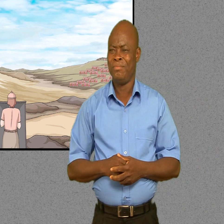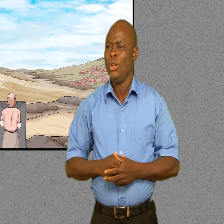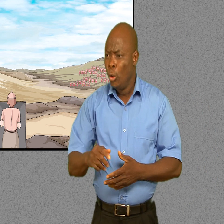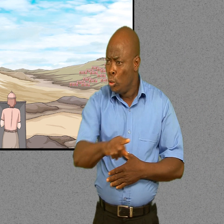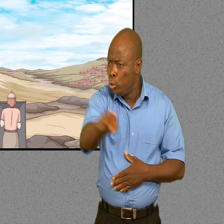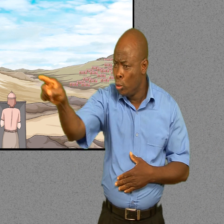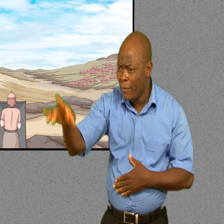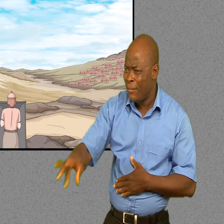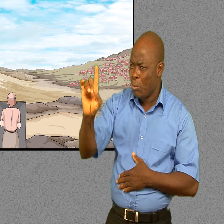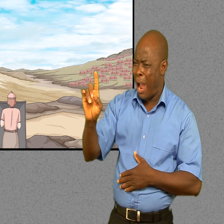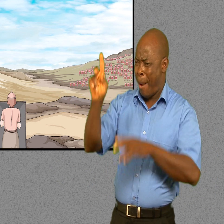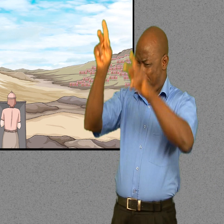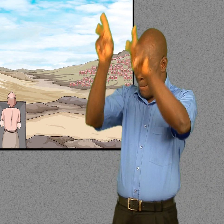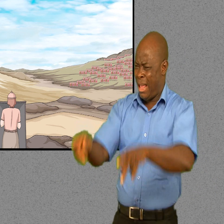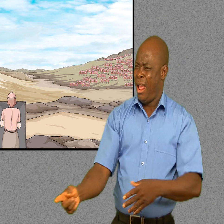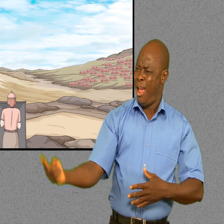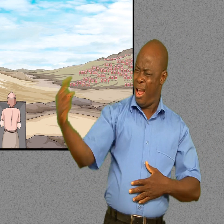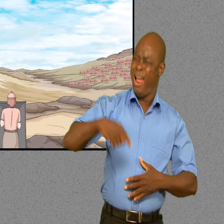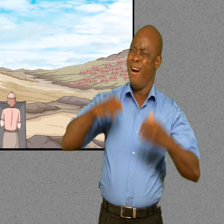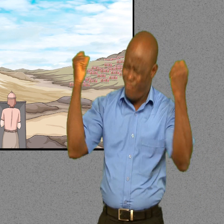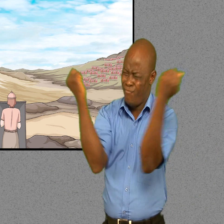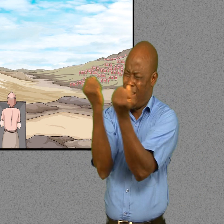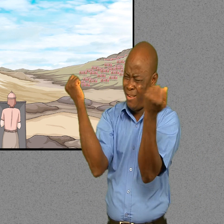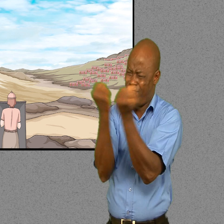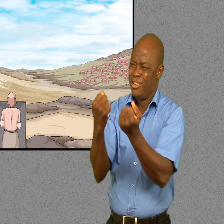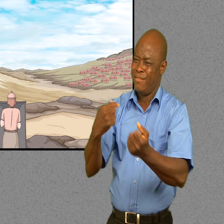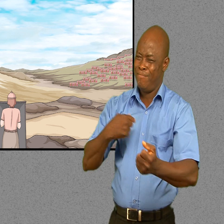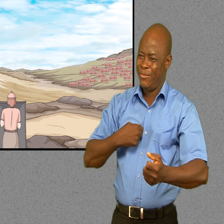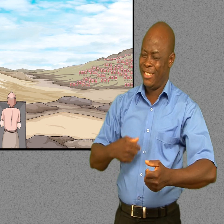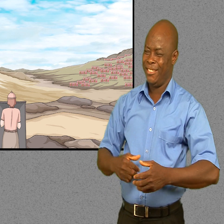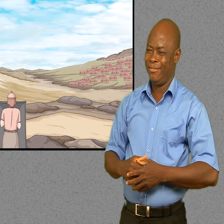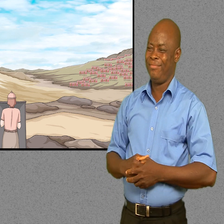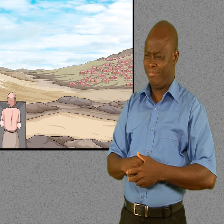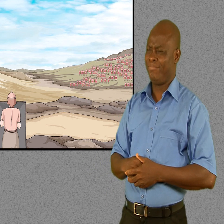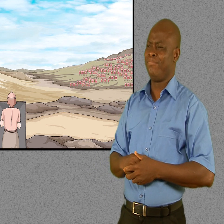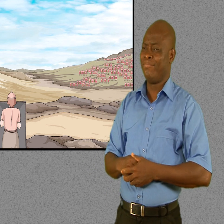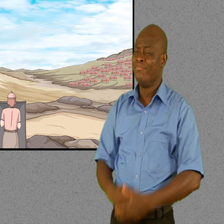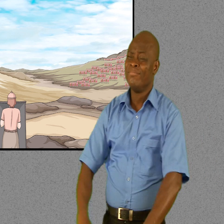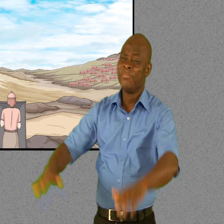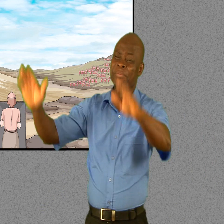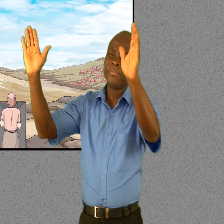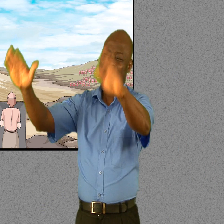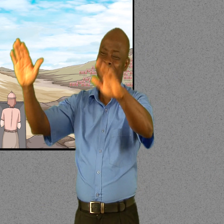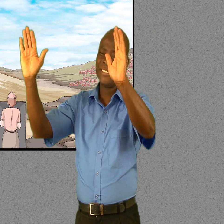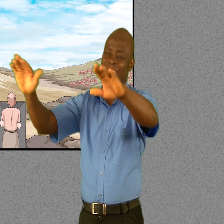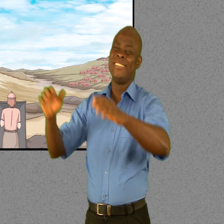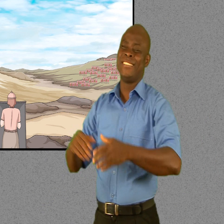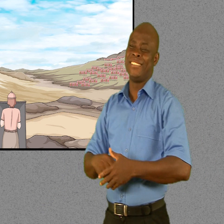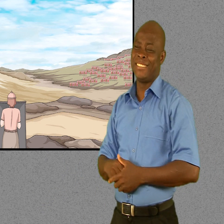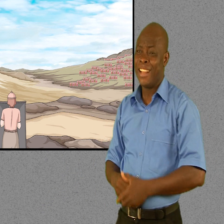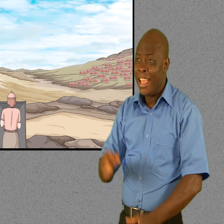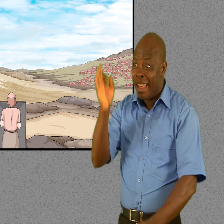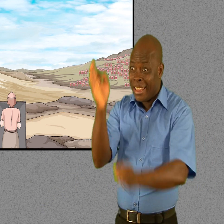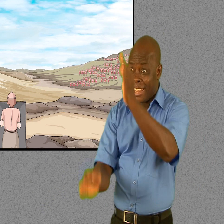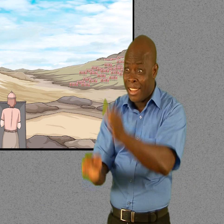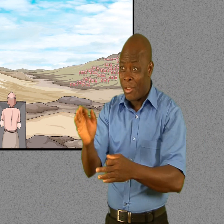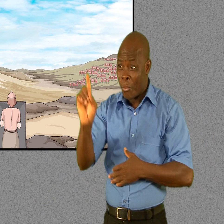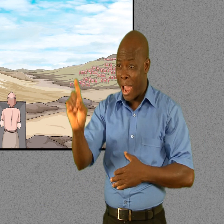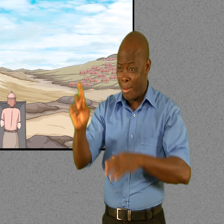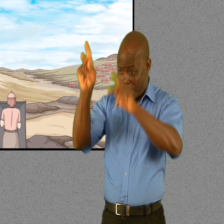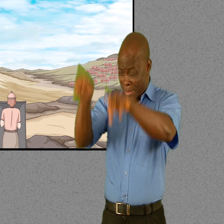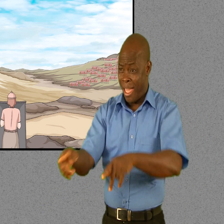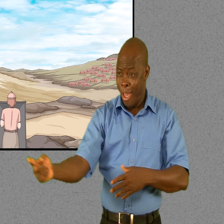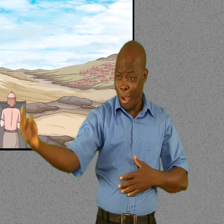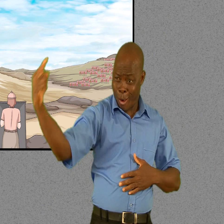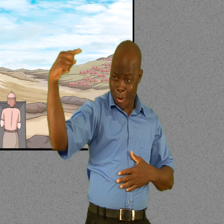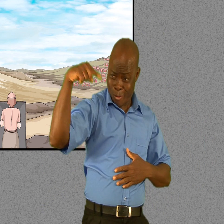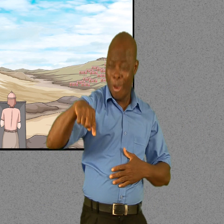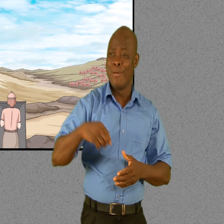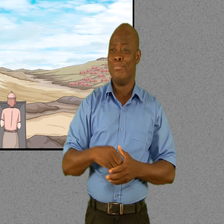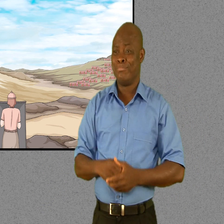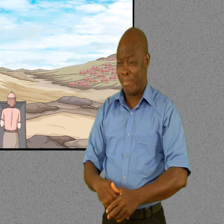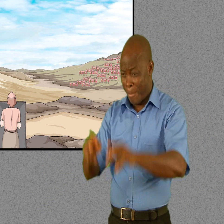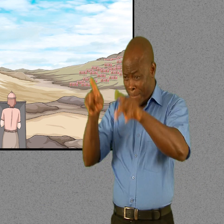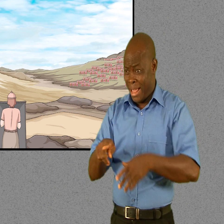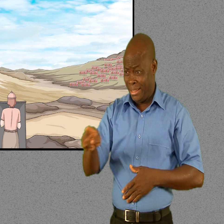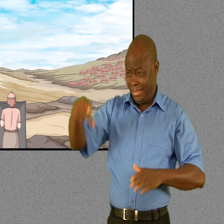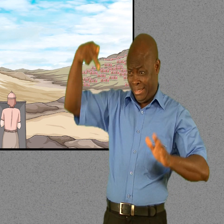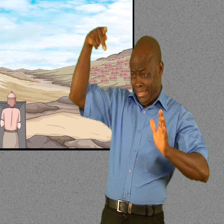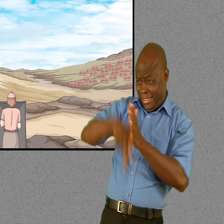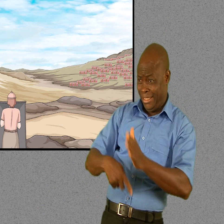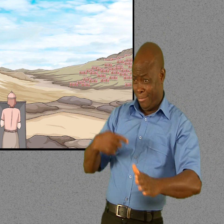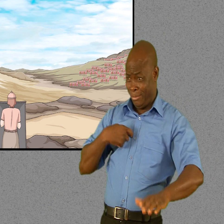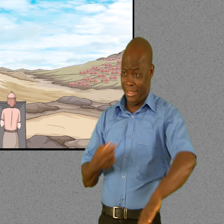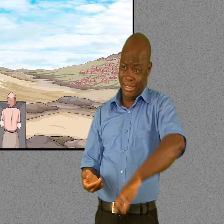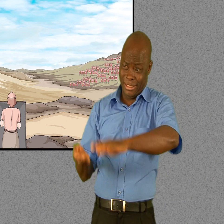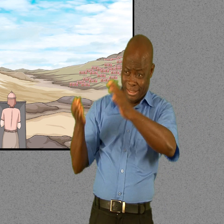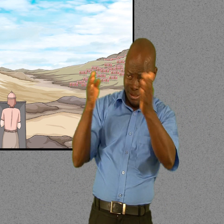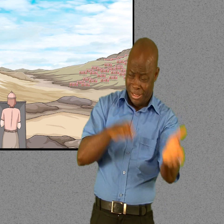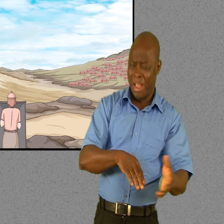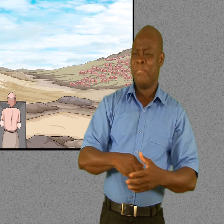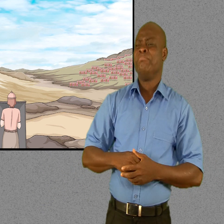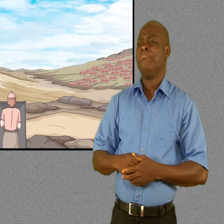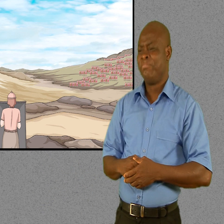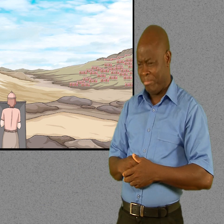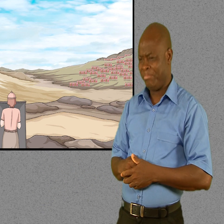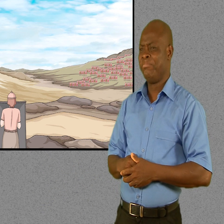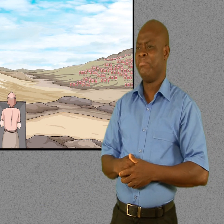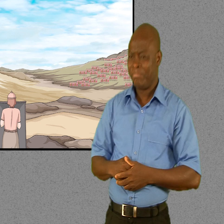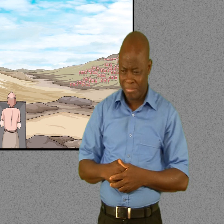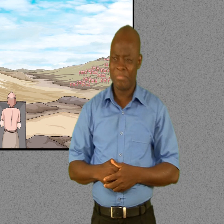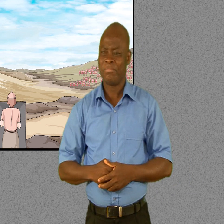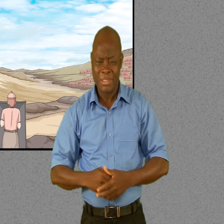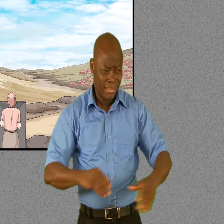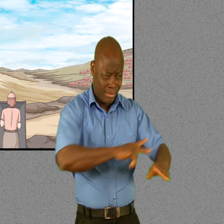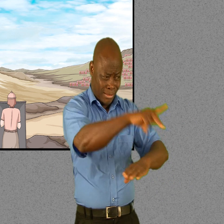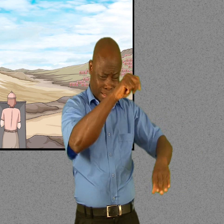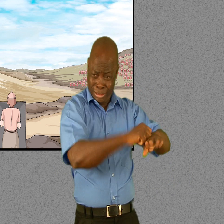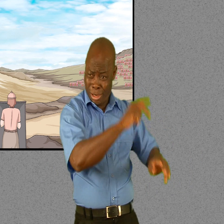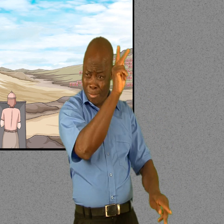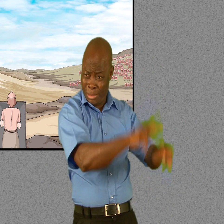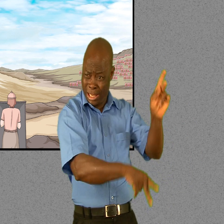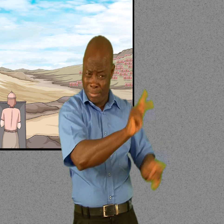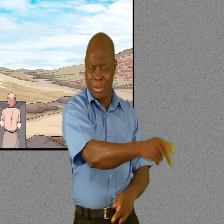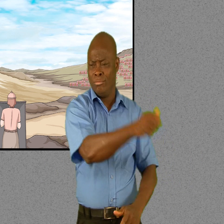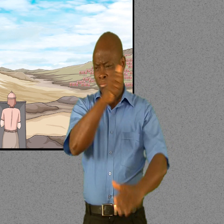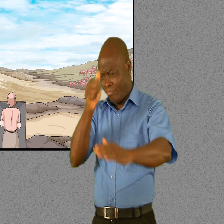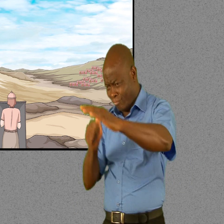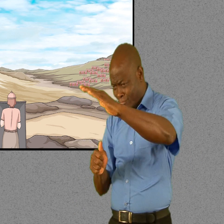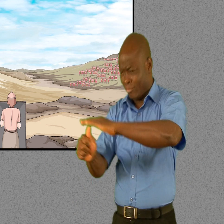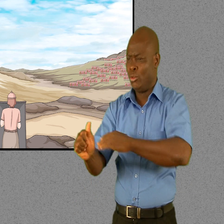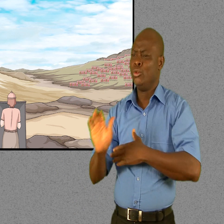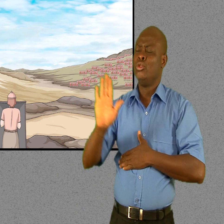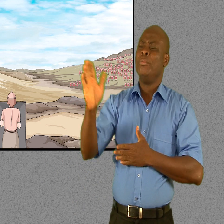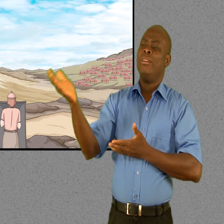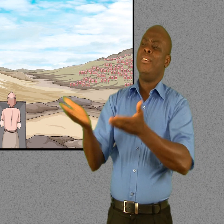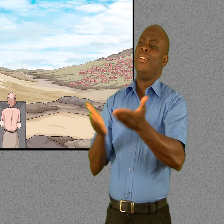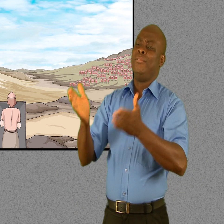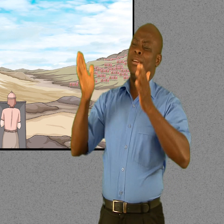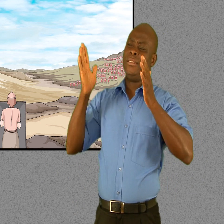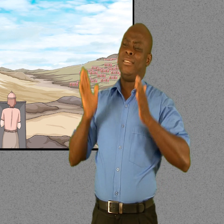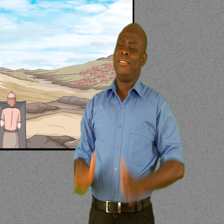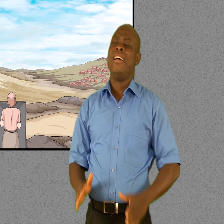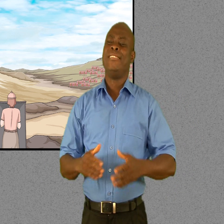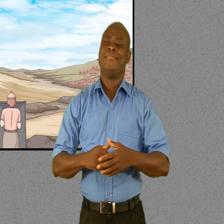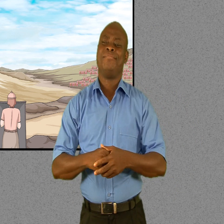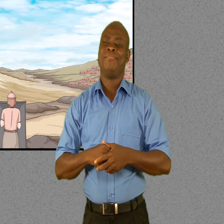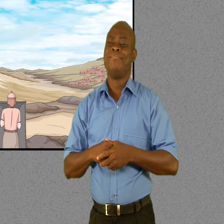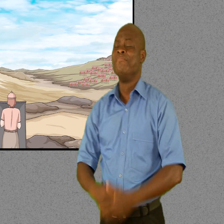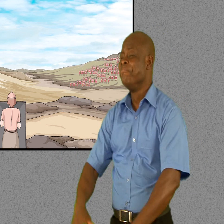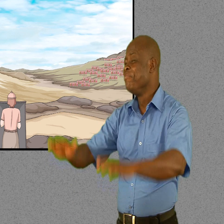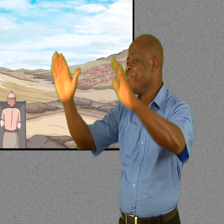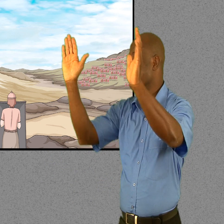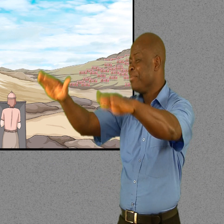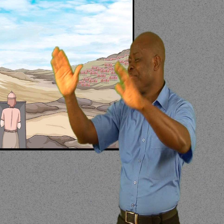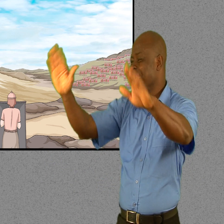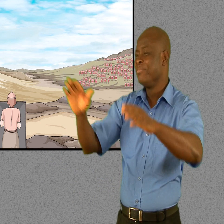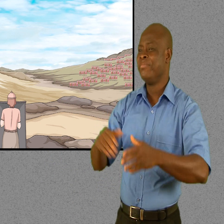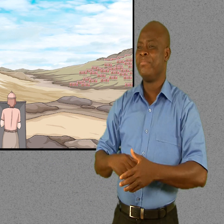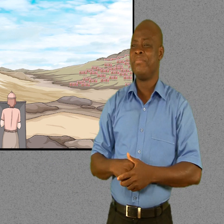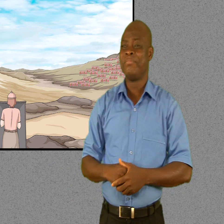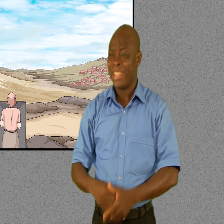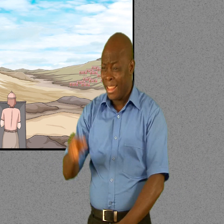Choose one of your men and have him come down against me.